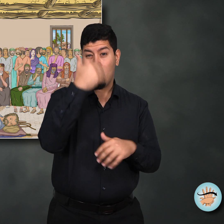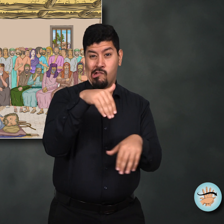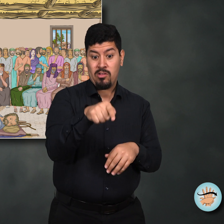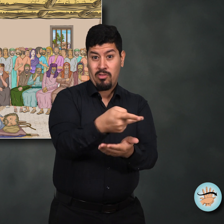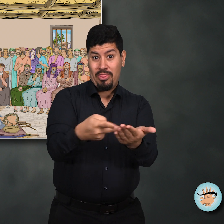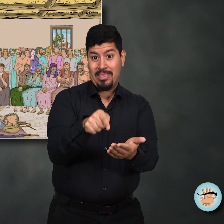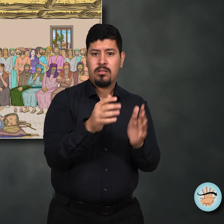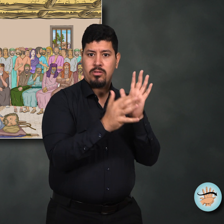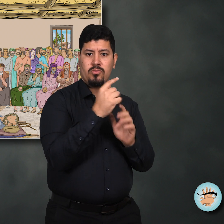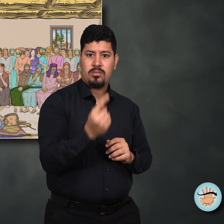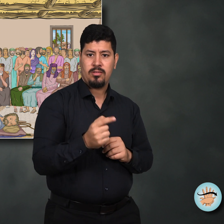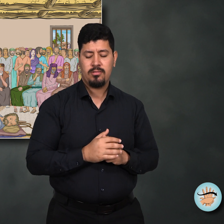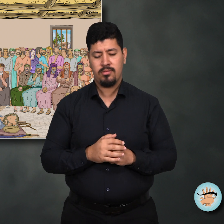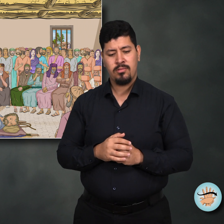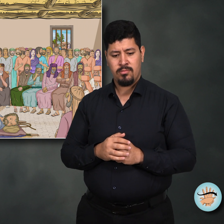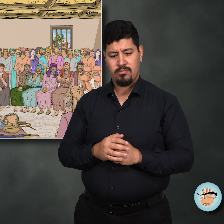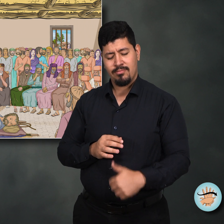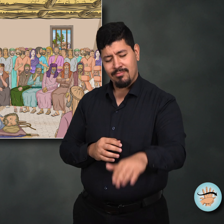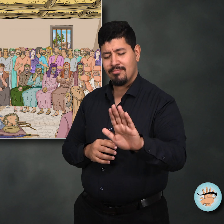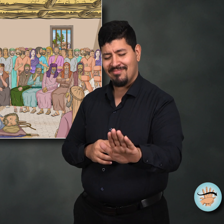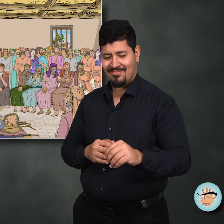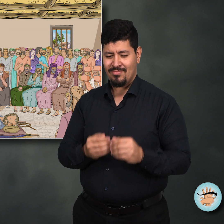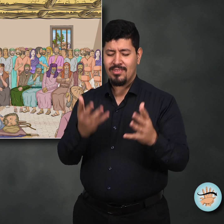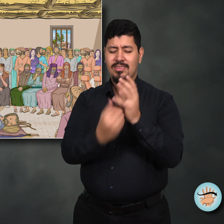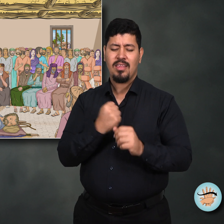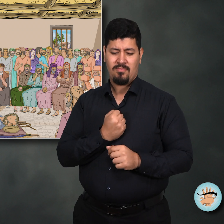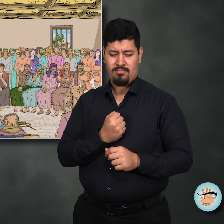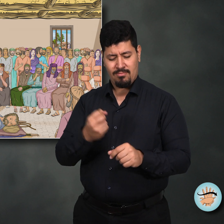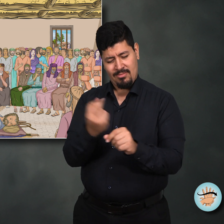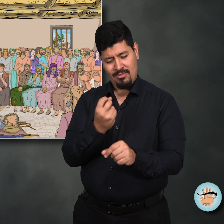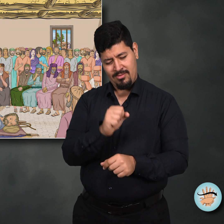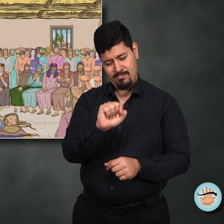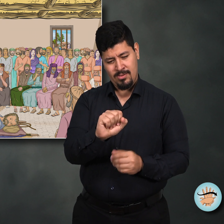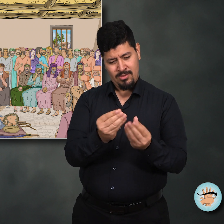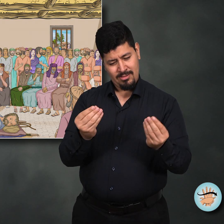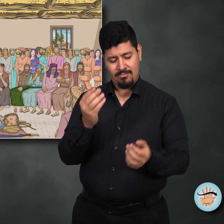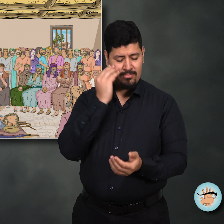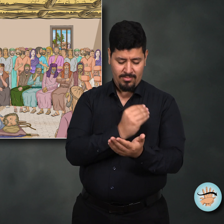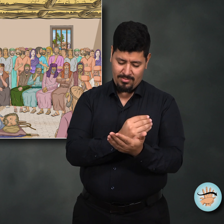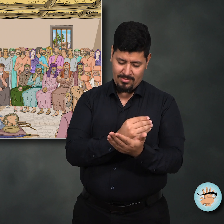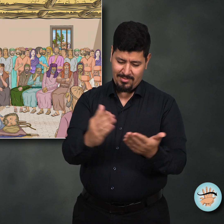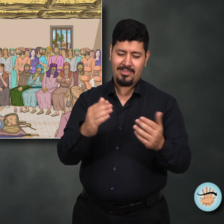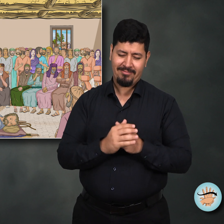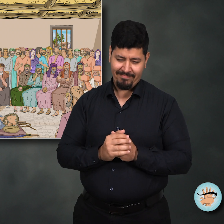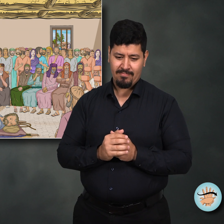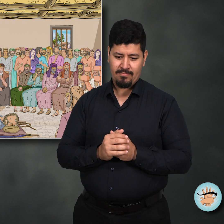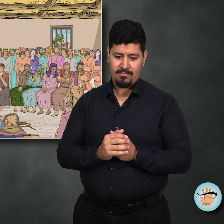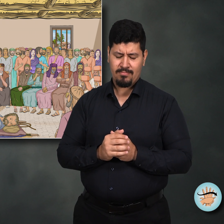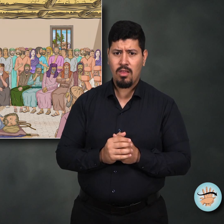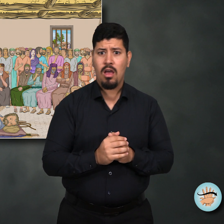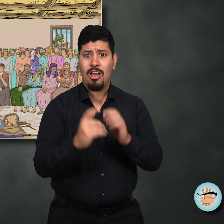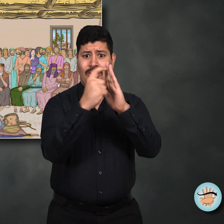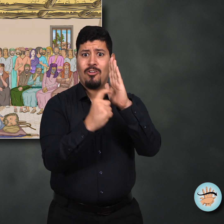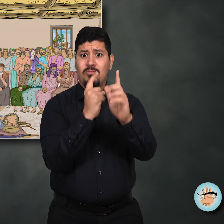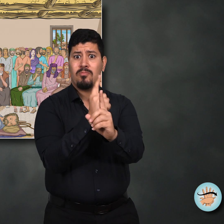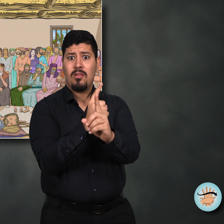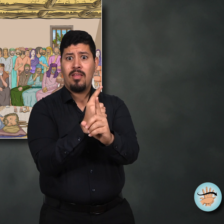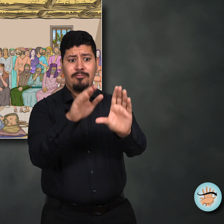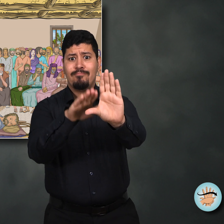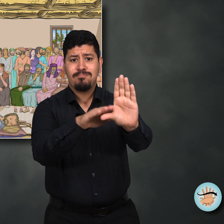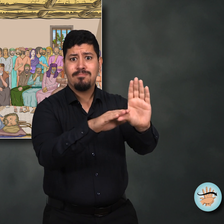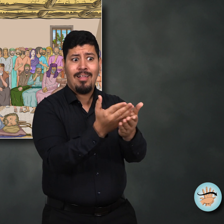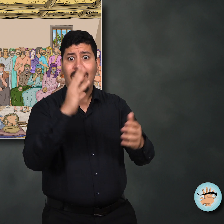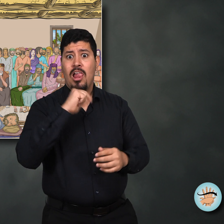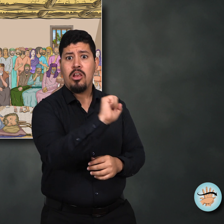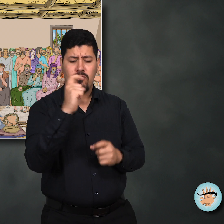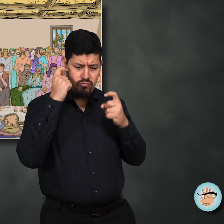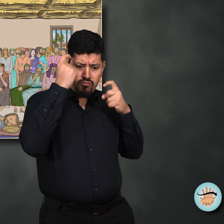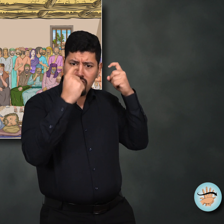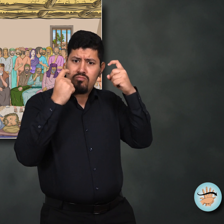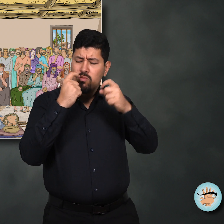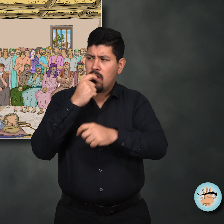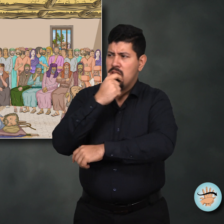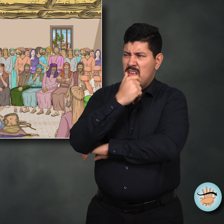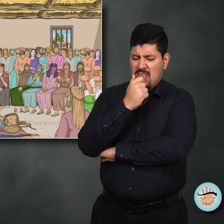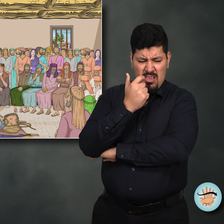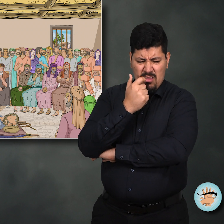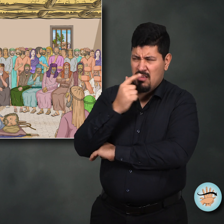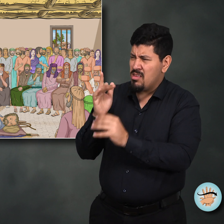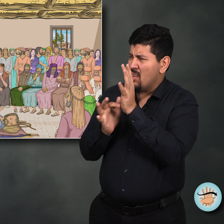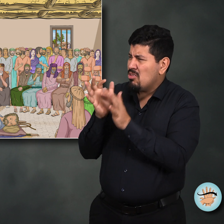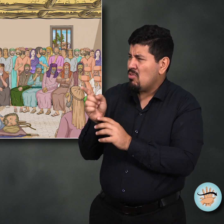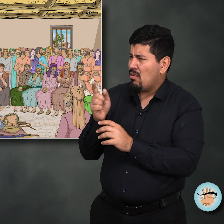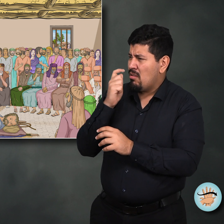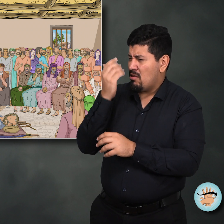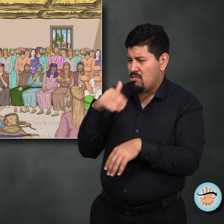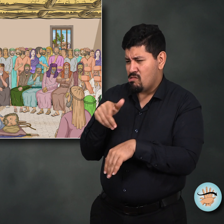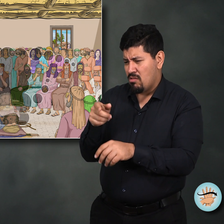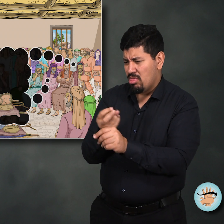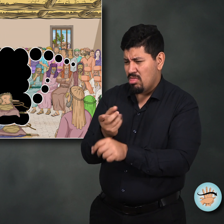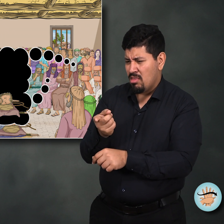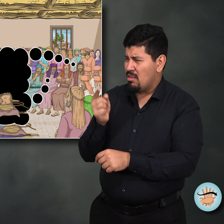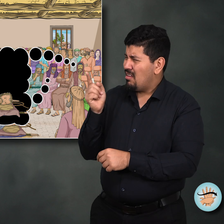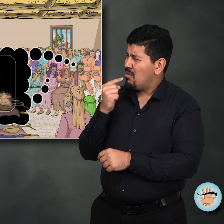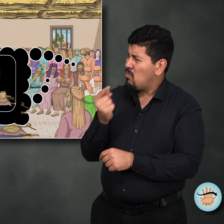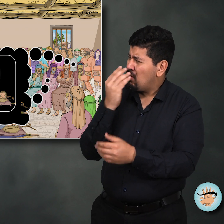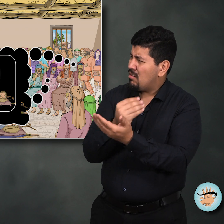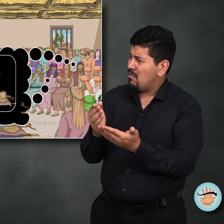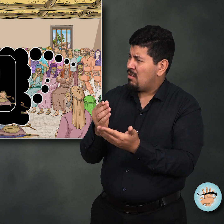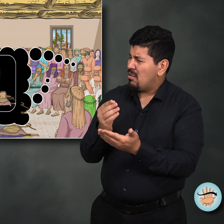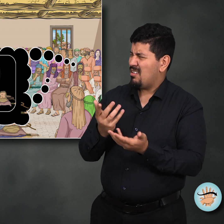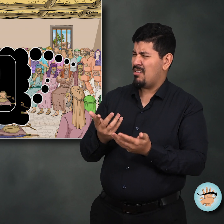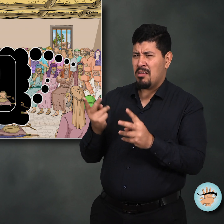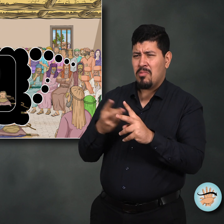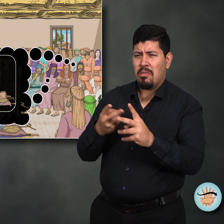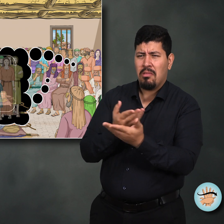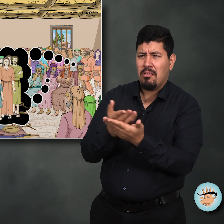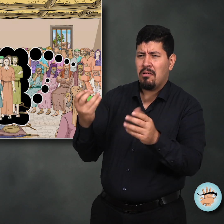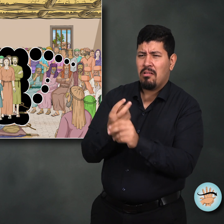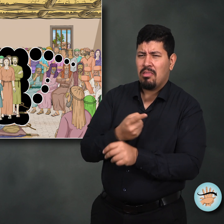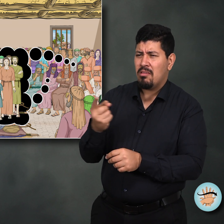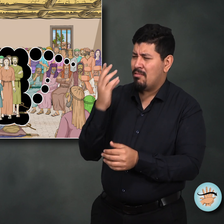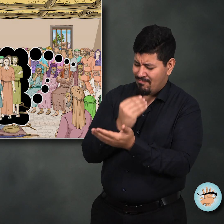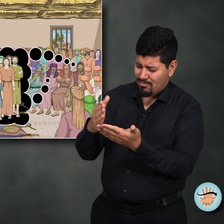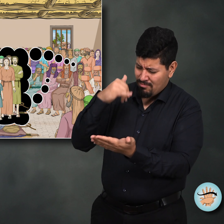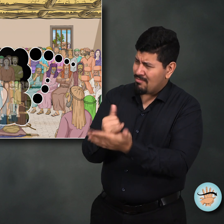But some of the scribes were sitting there and thinking in their hearts, “Why does this man speak like this?